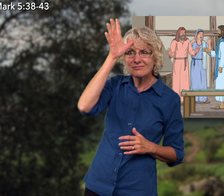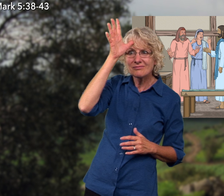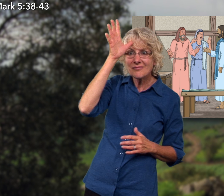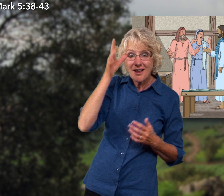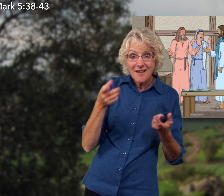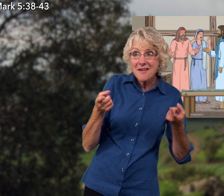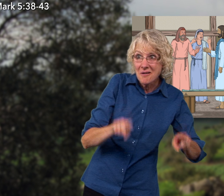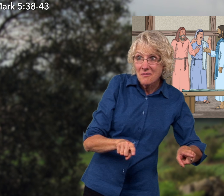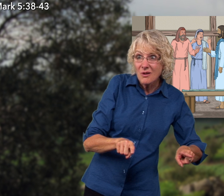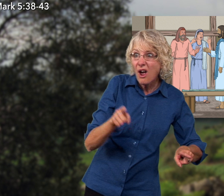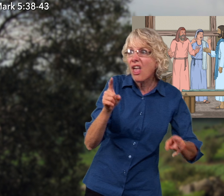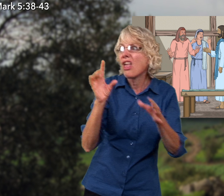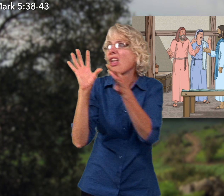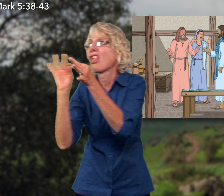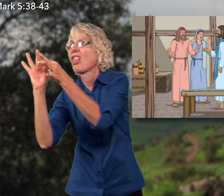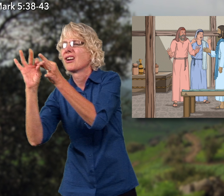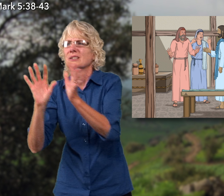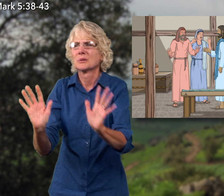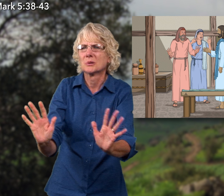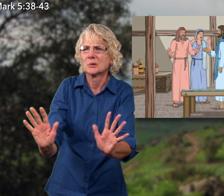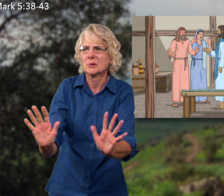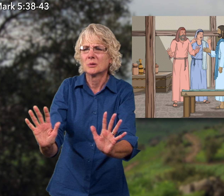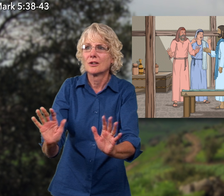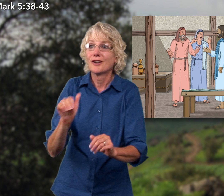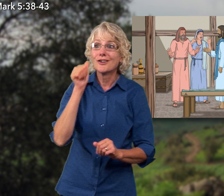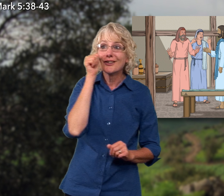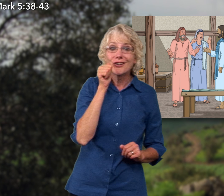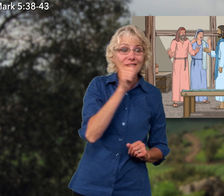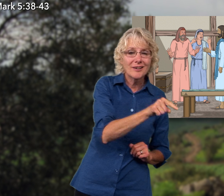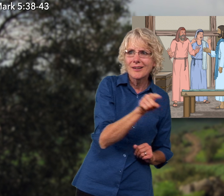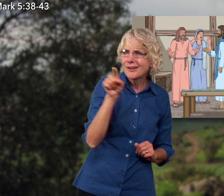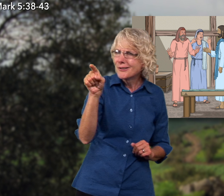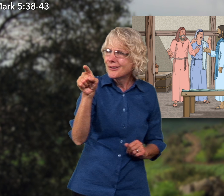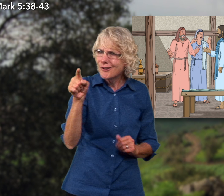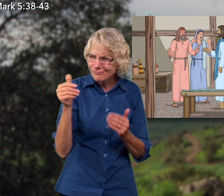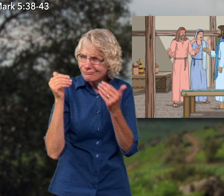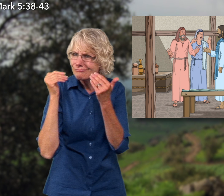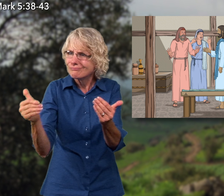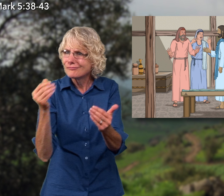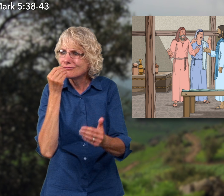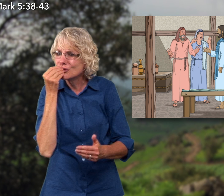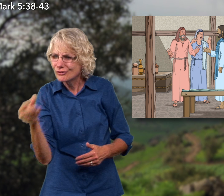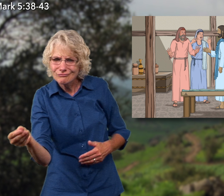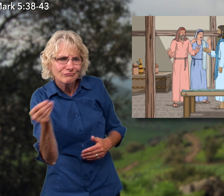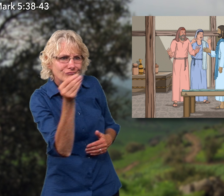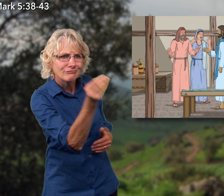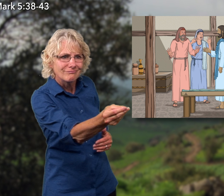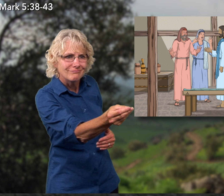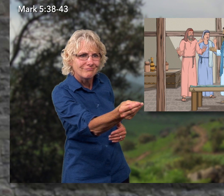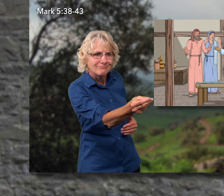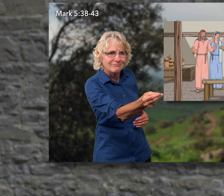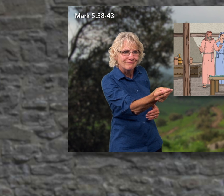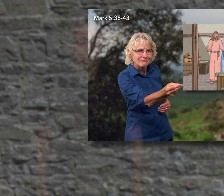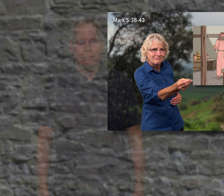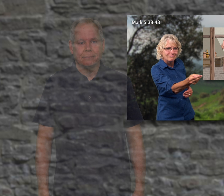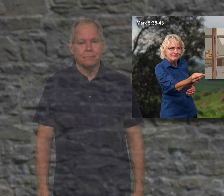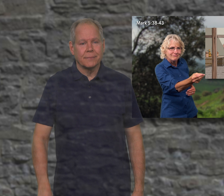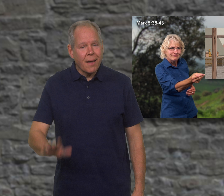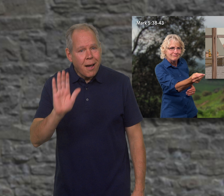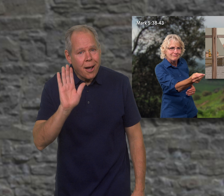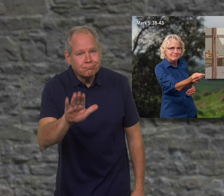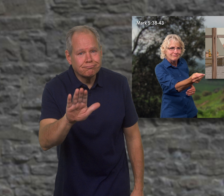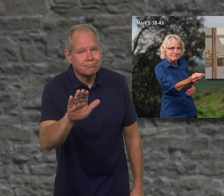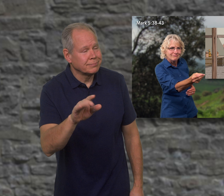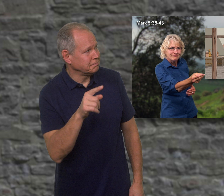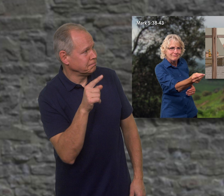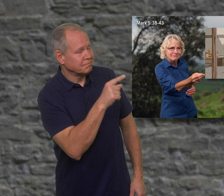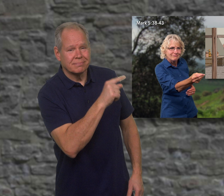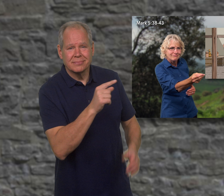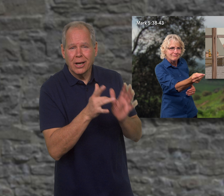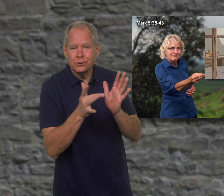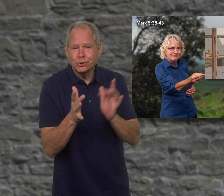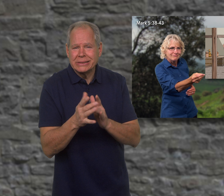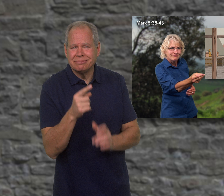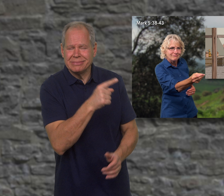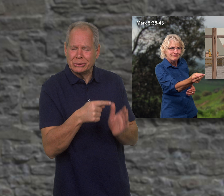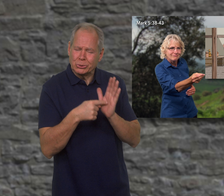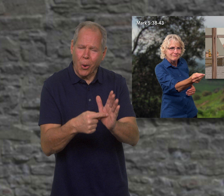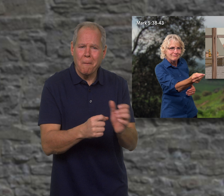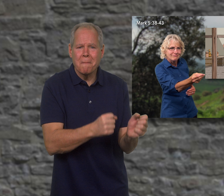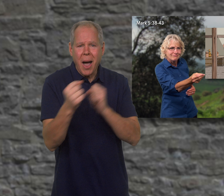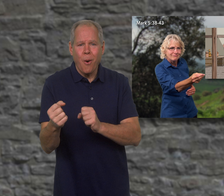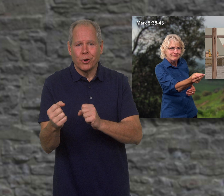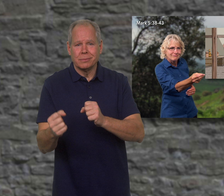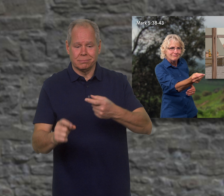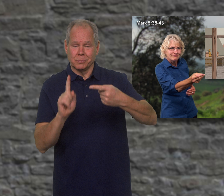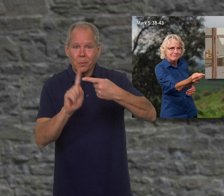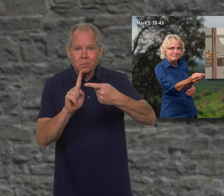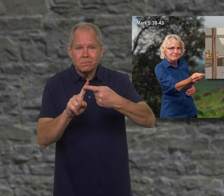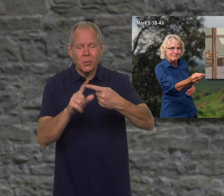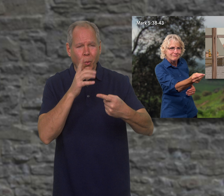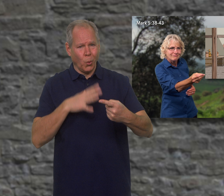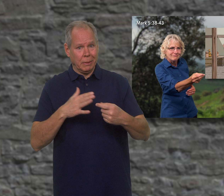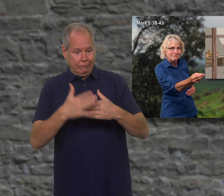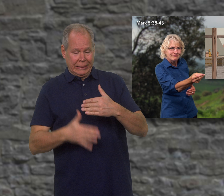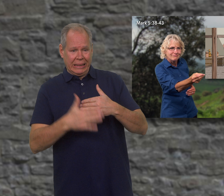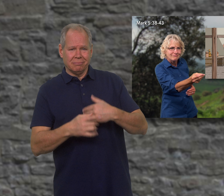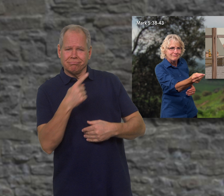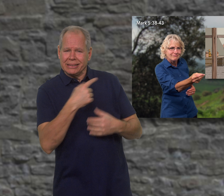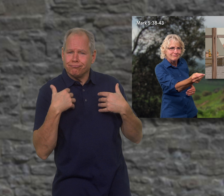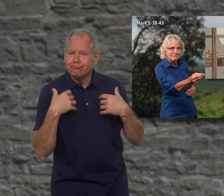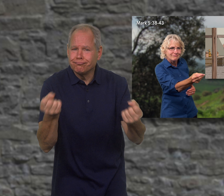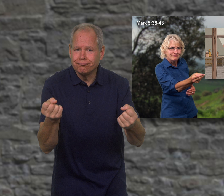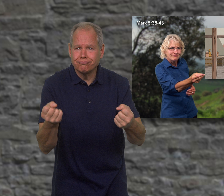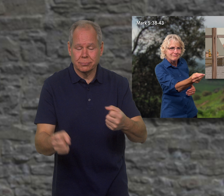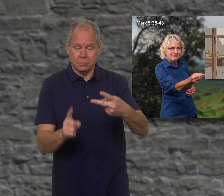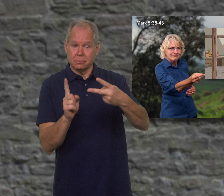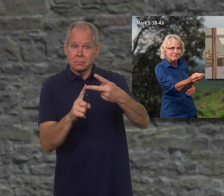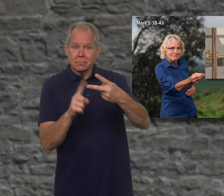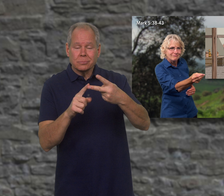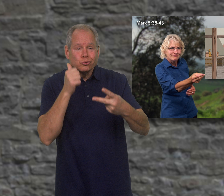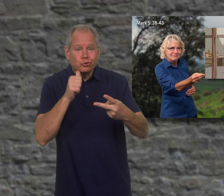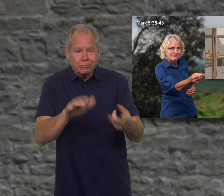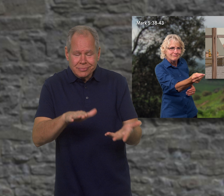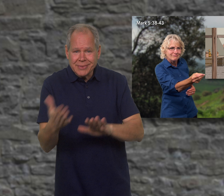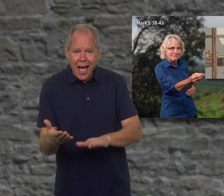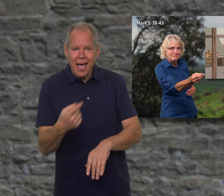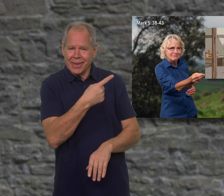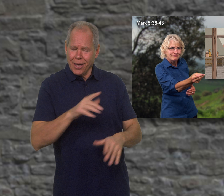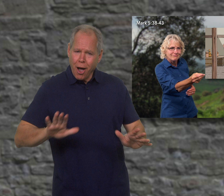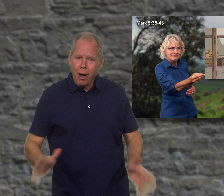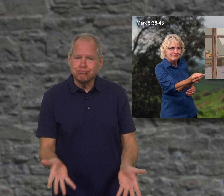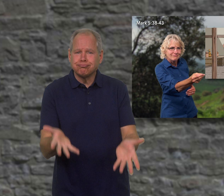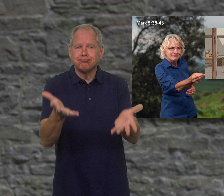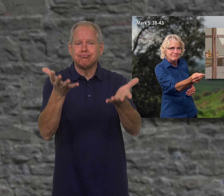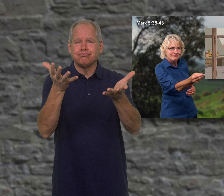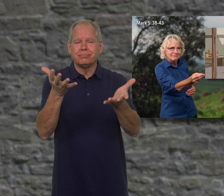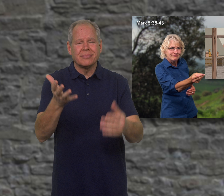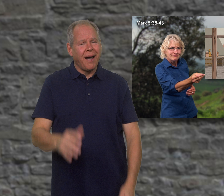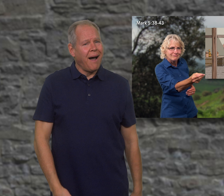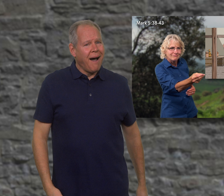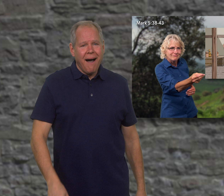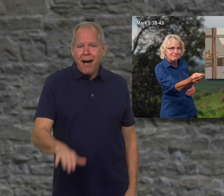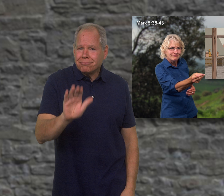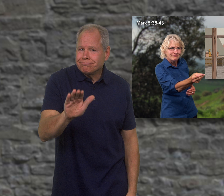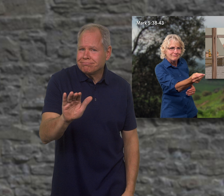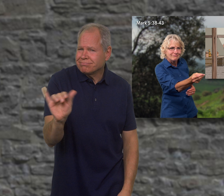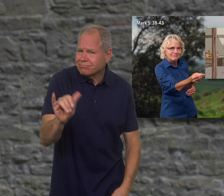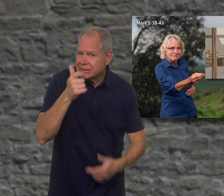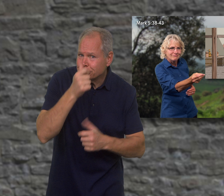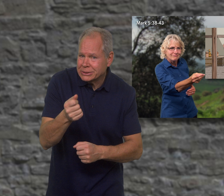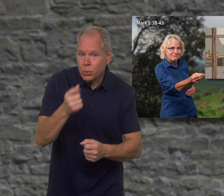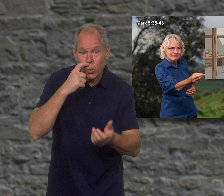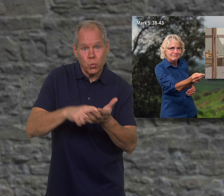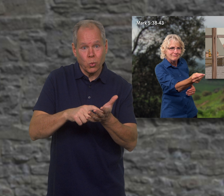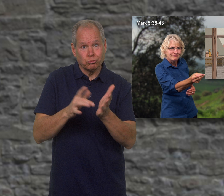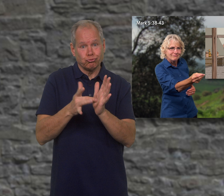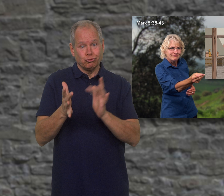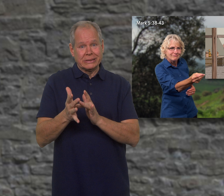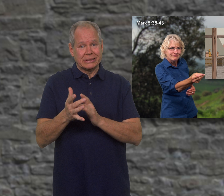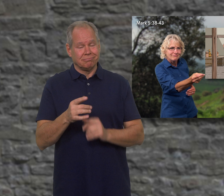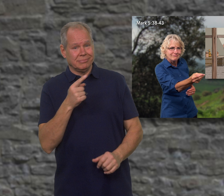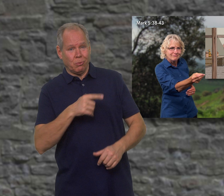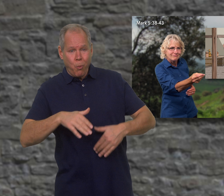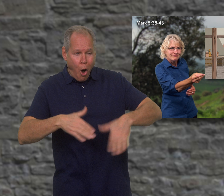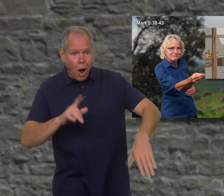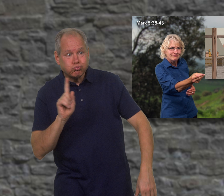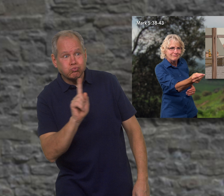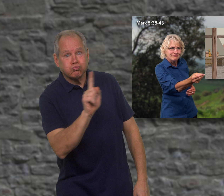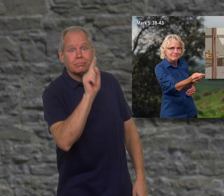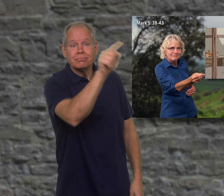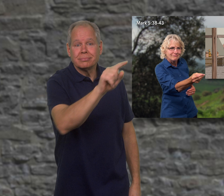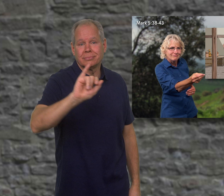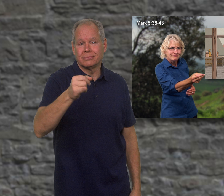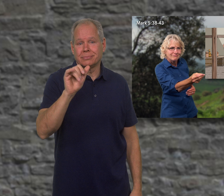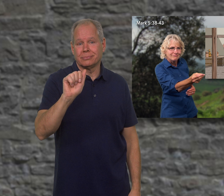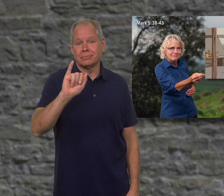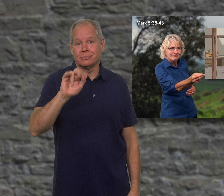She was twelve years old, and at once they were utterly astounded.